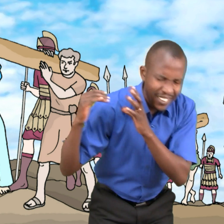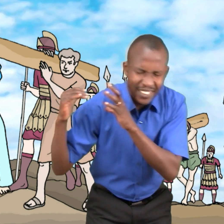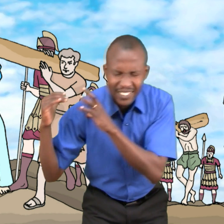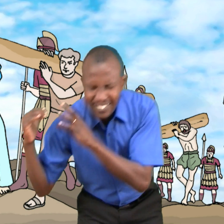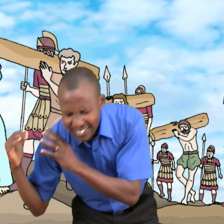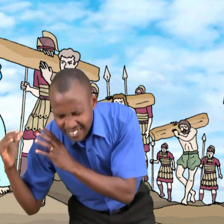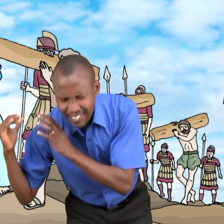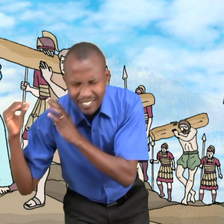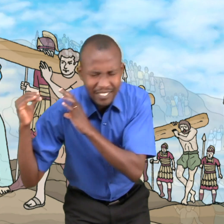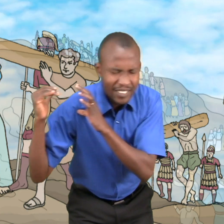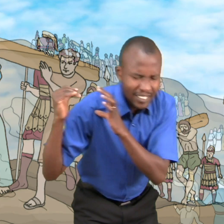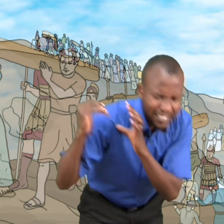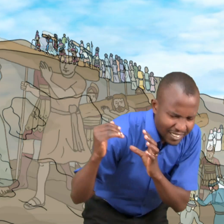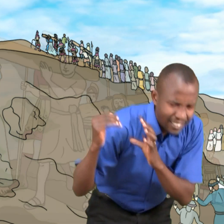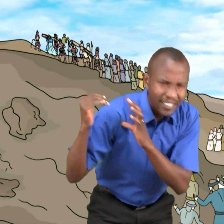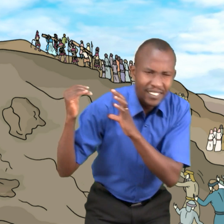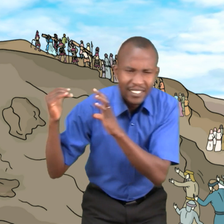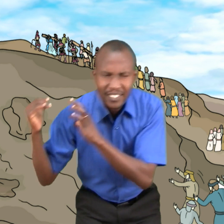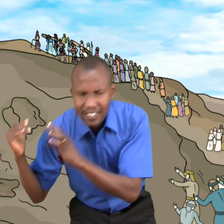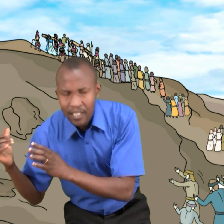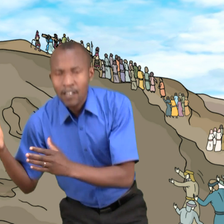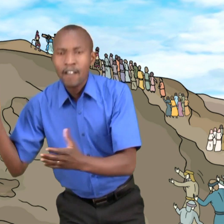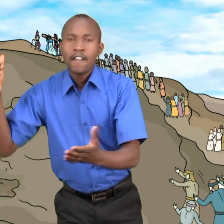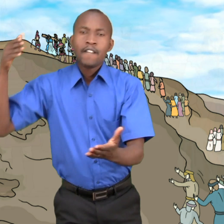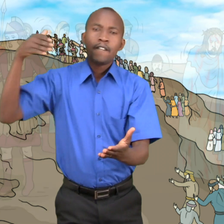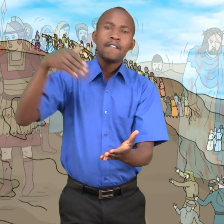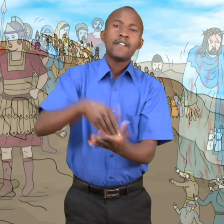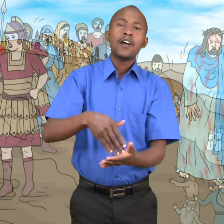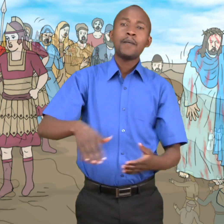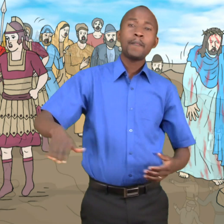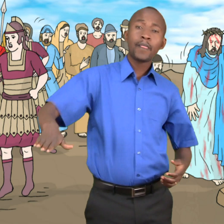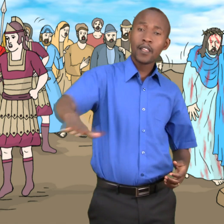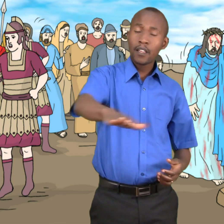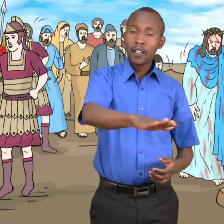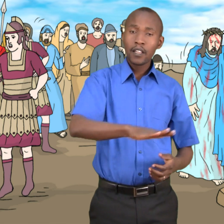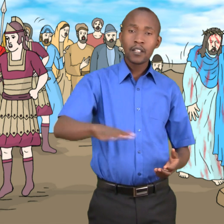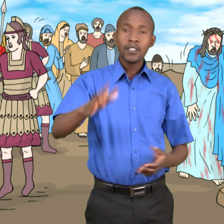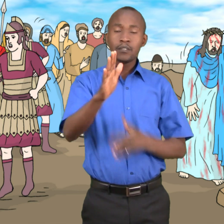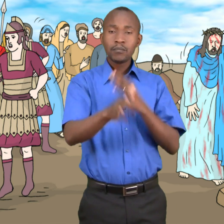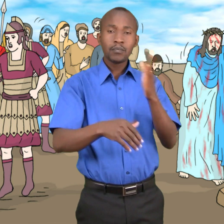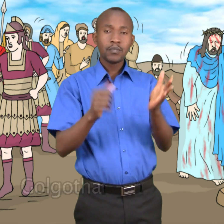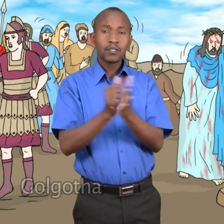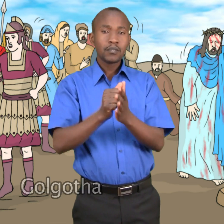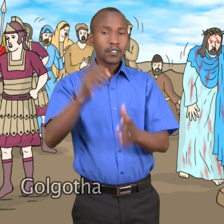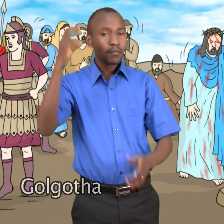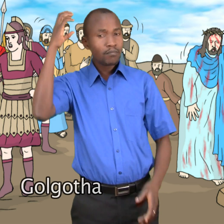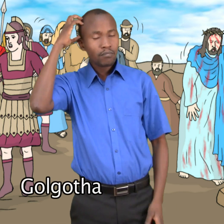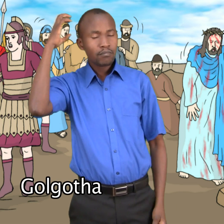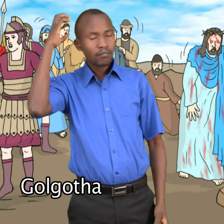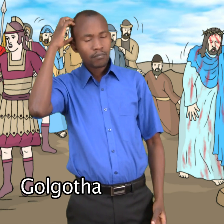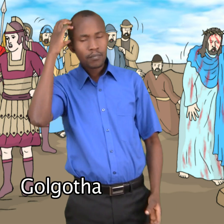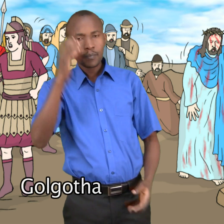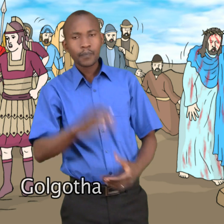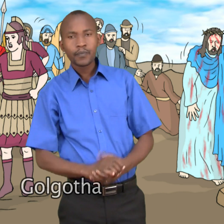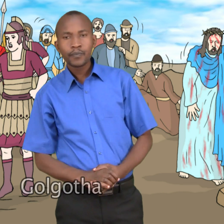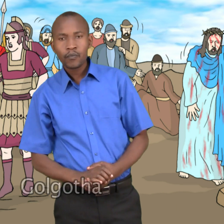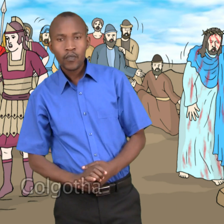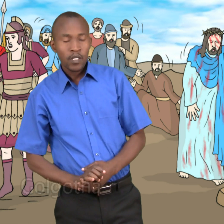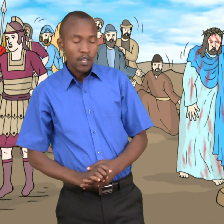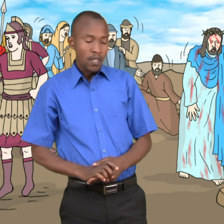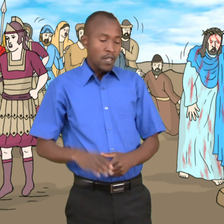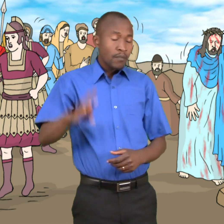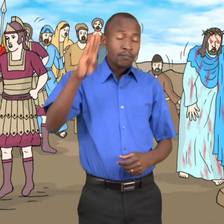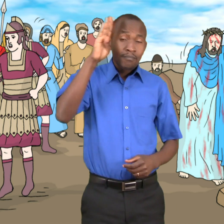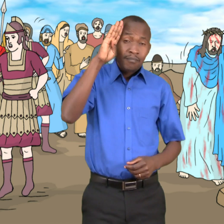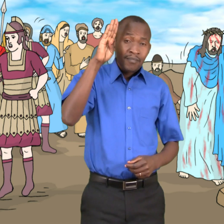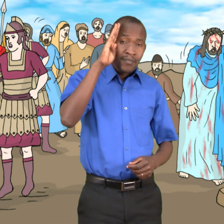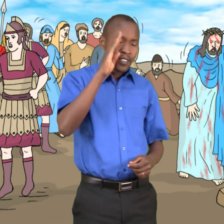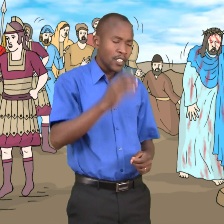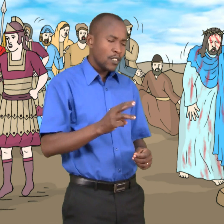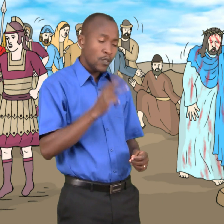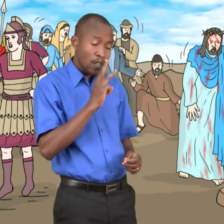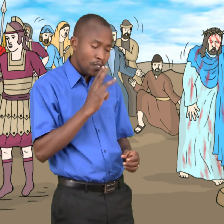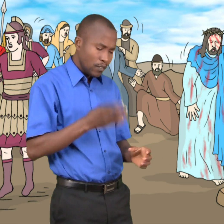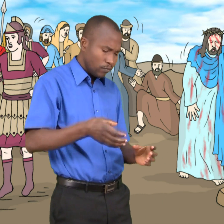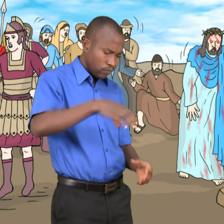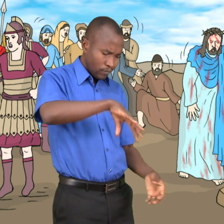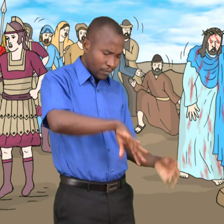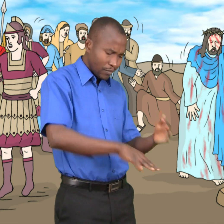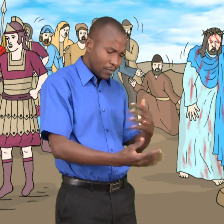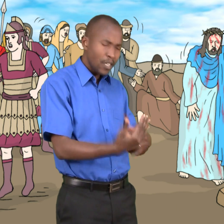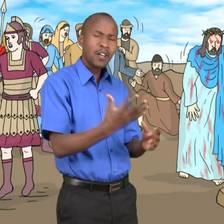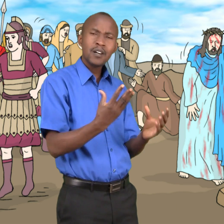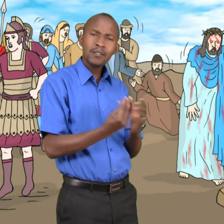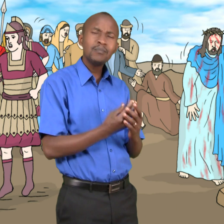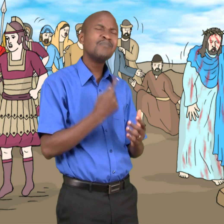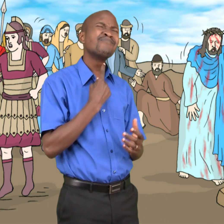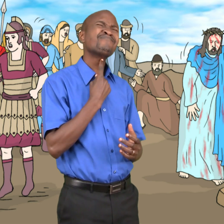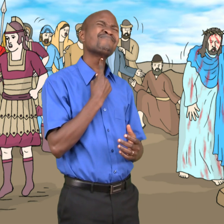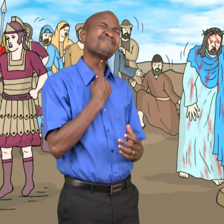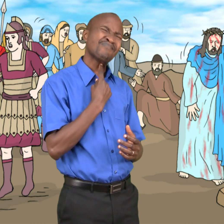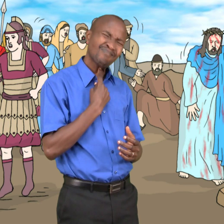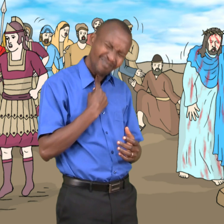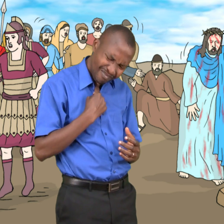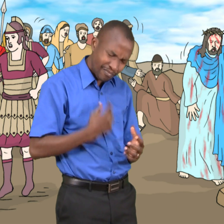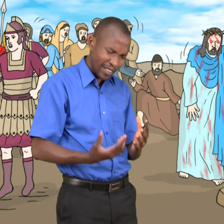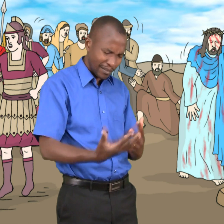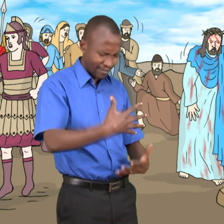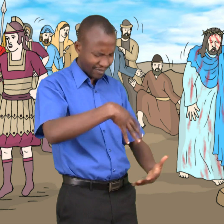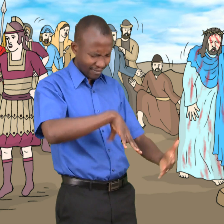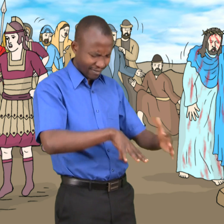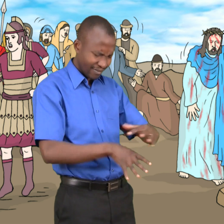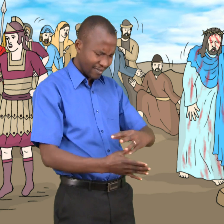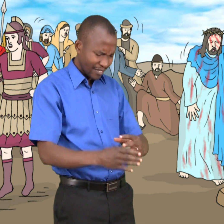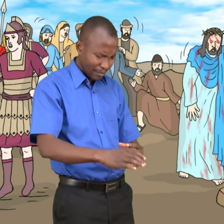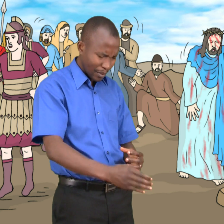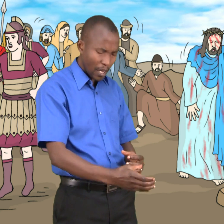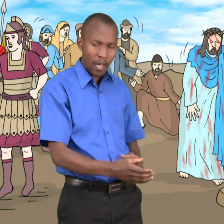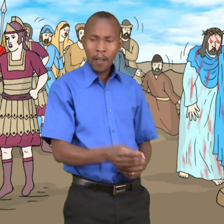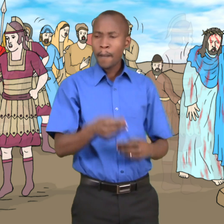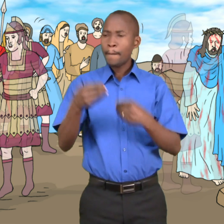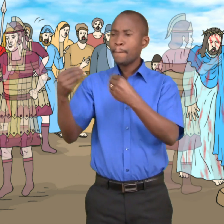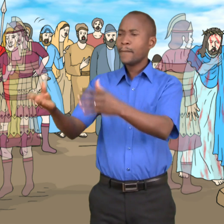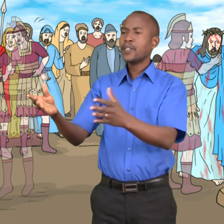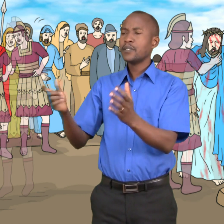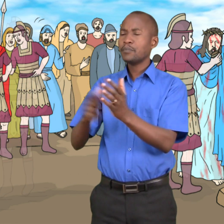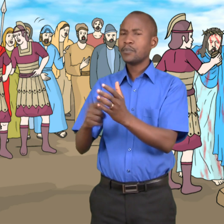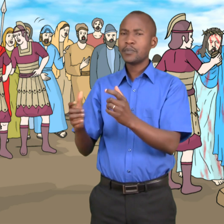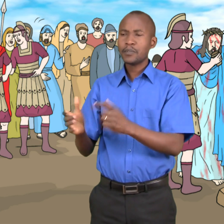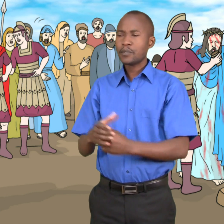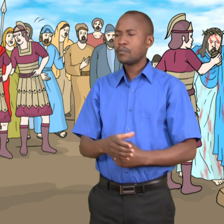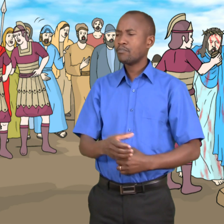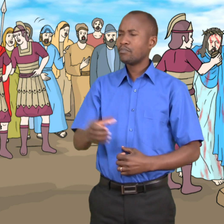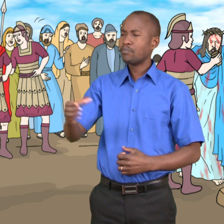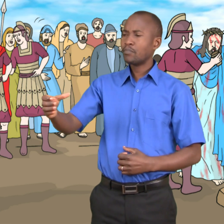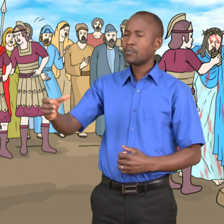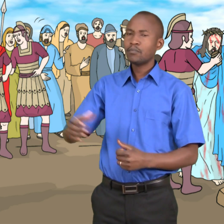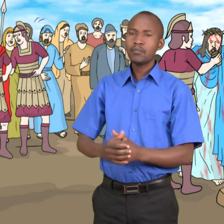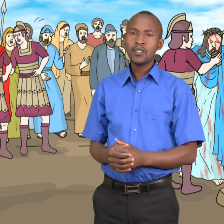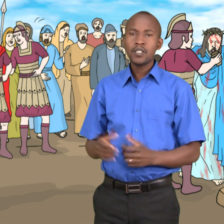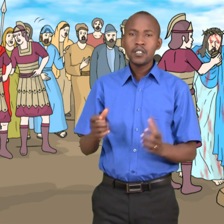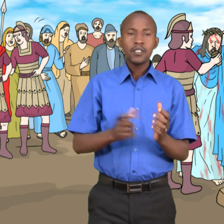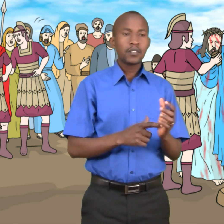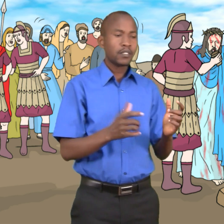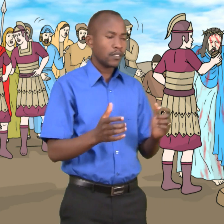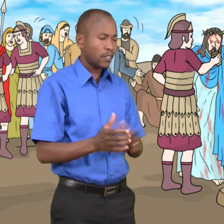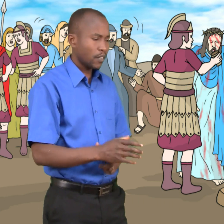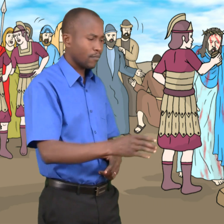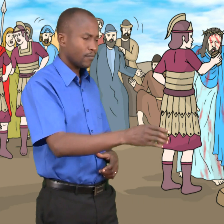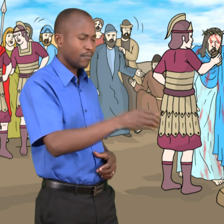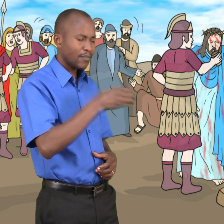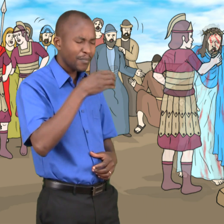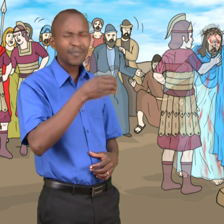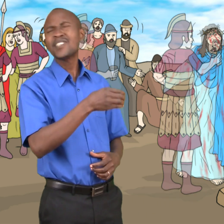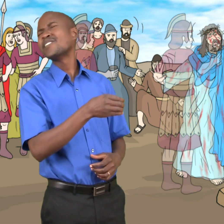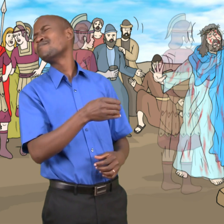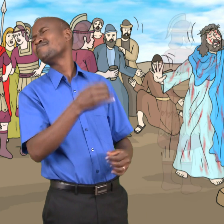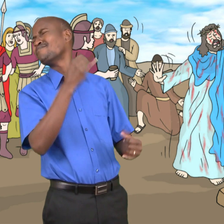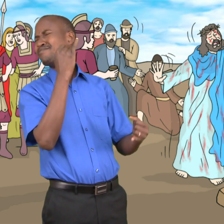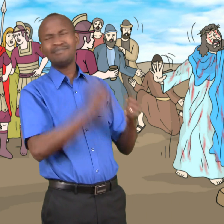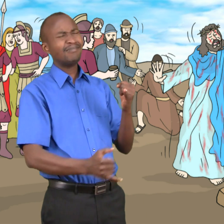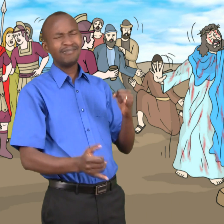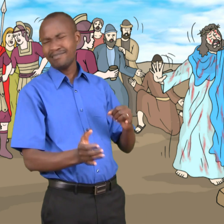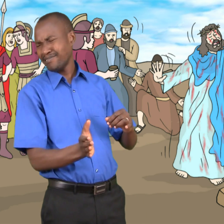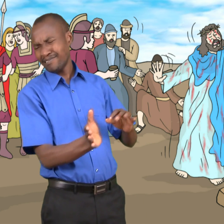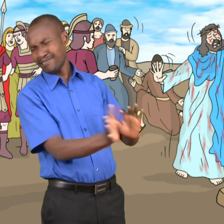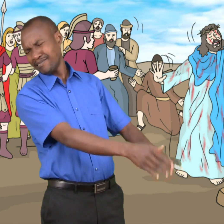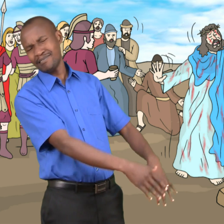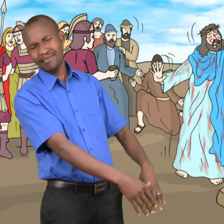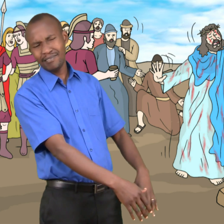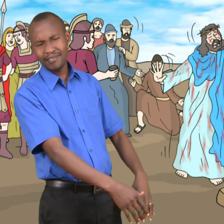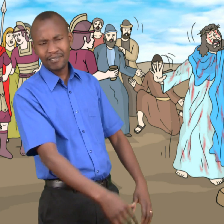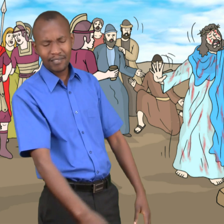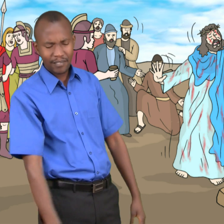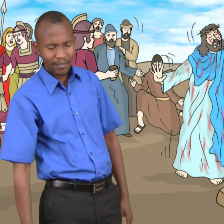And when they came to a place called Golgotha, which means The Place of the Skull, they offered Him wine to drink, mixed with gall;